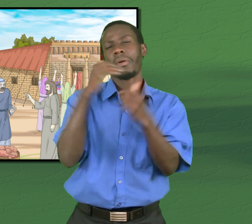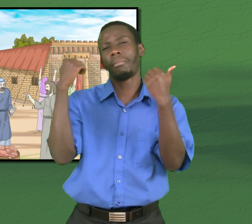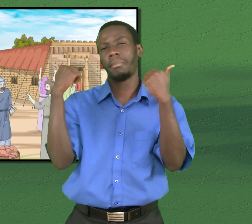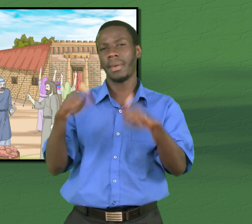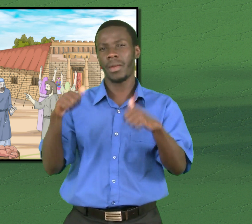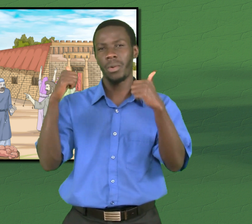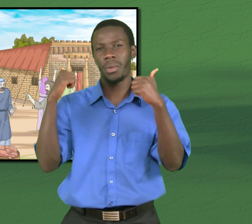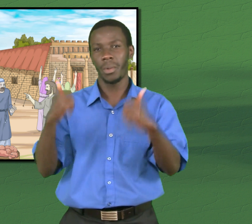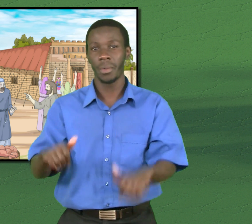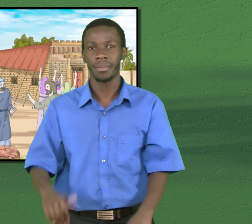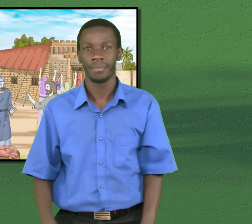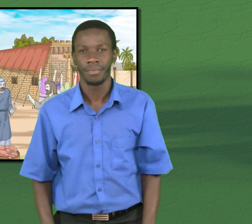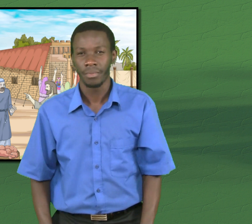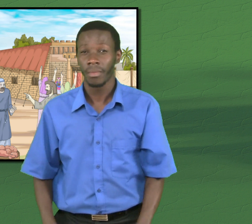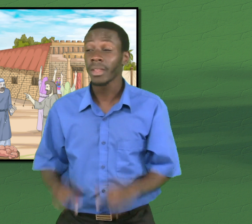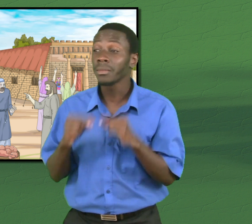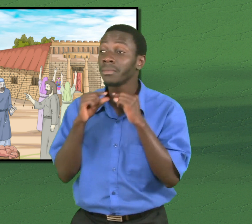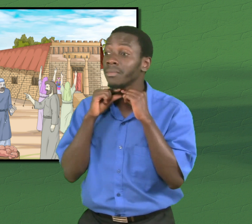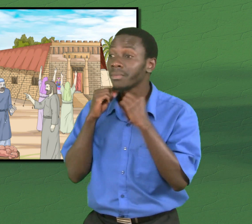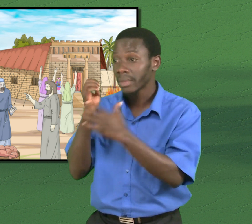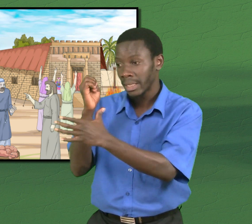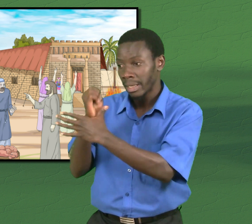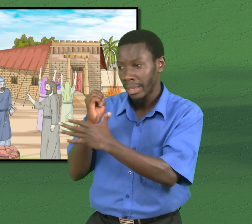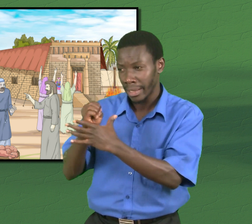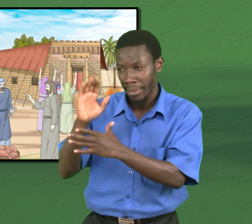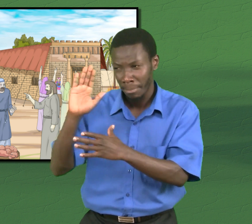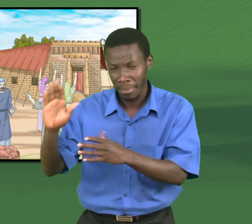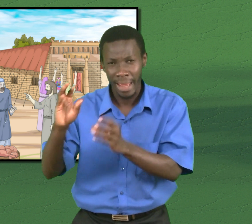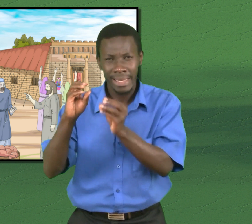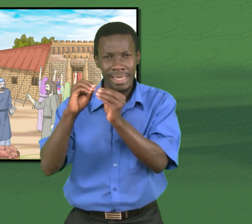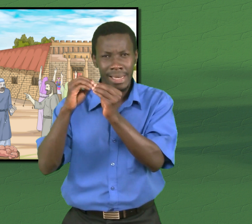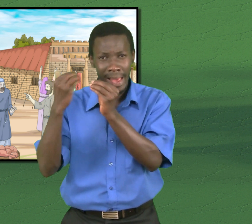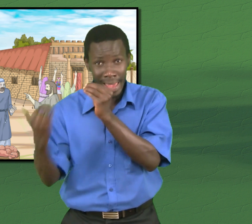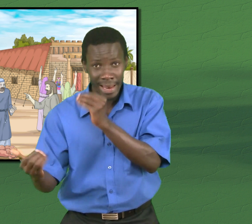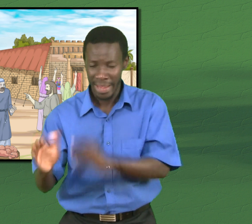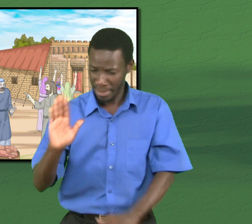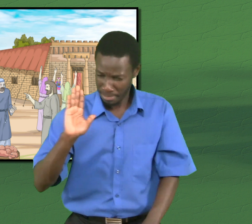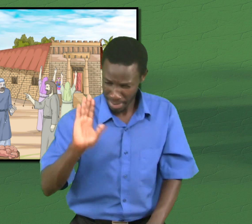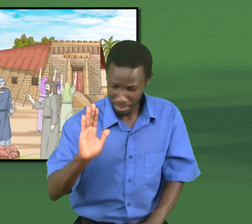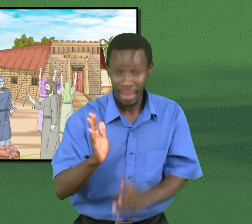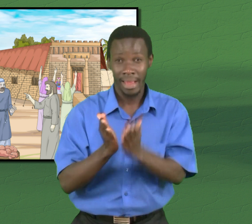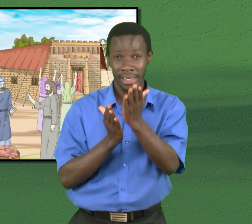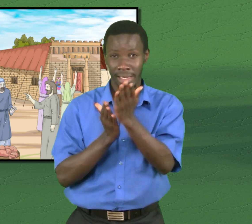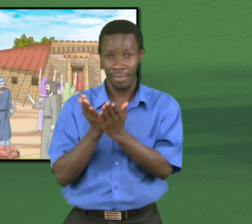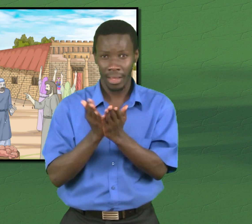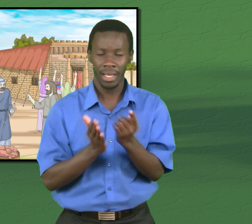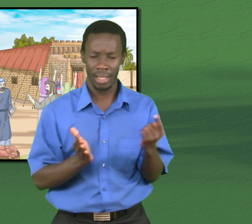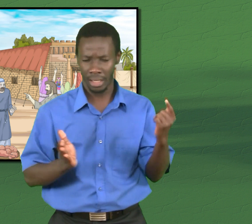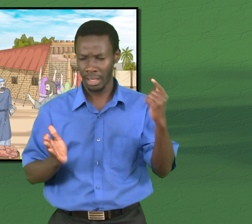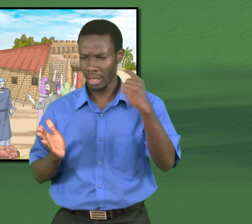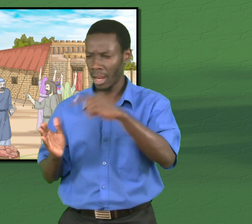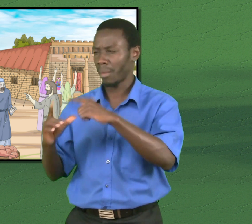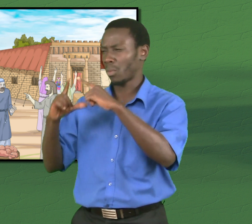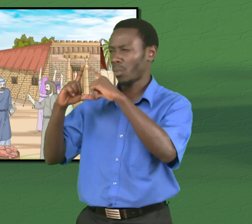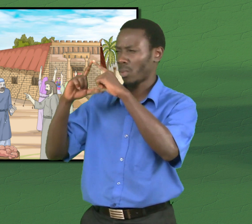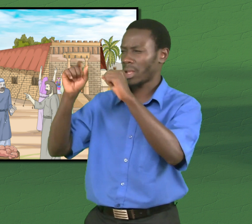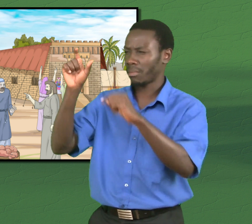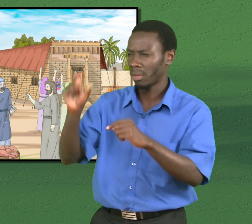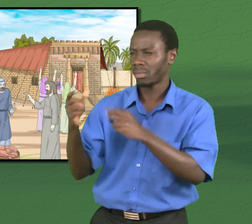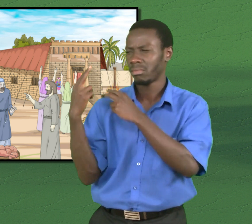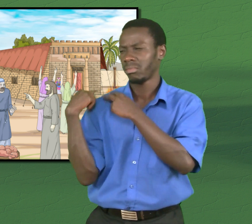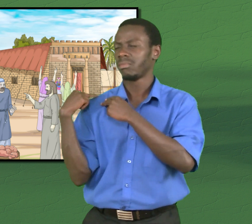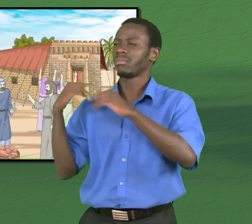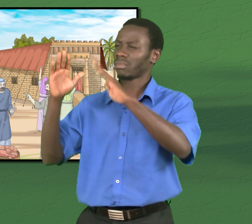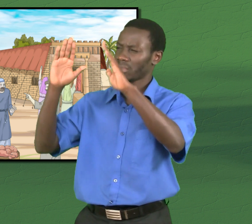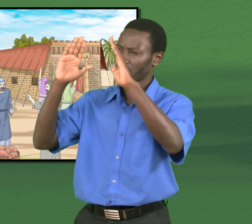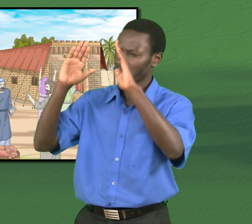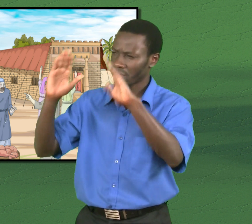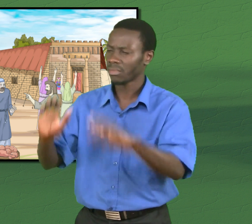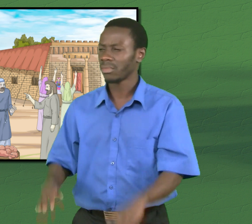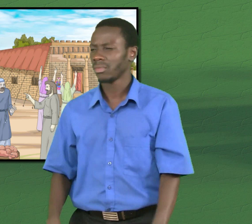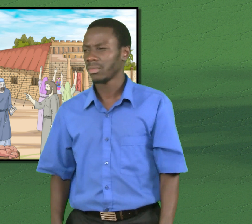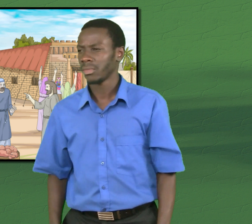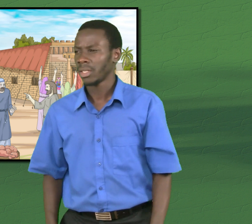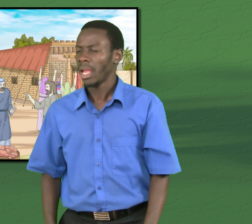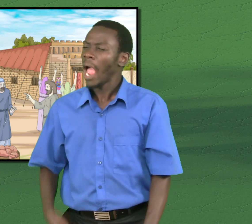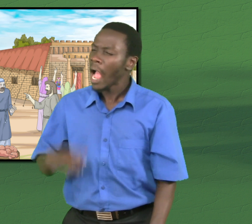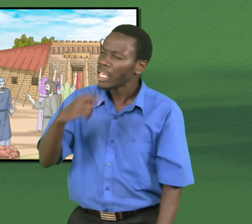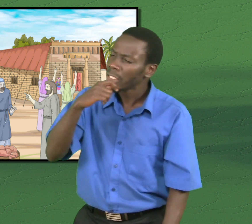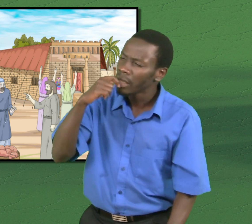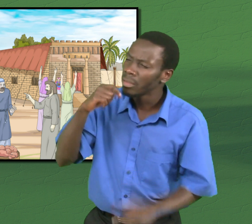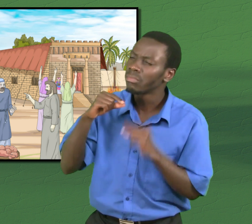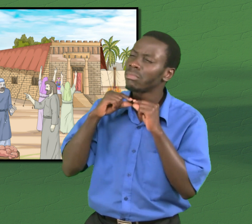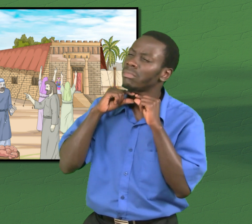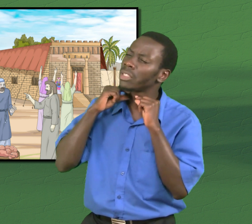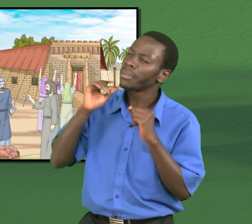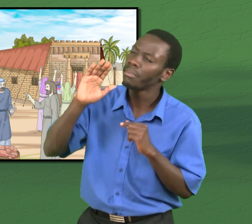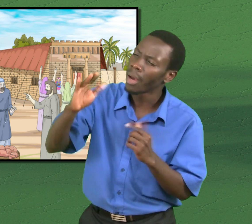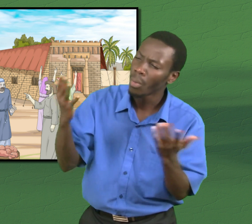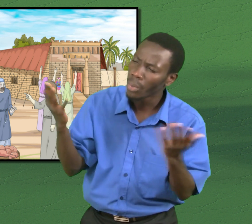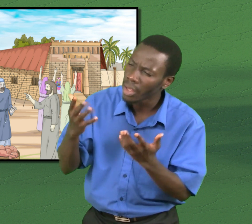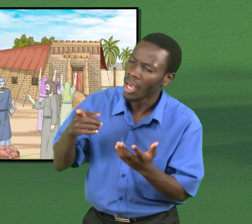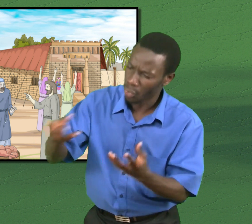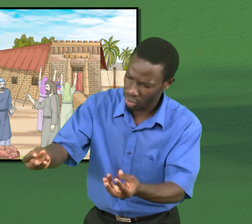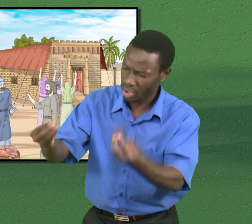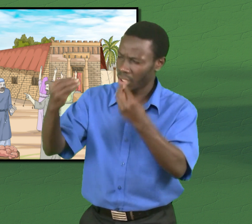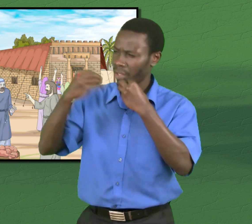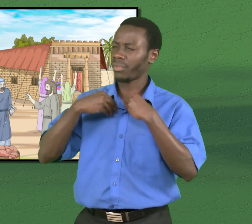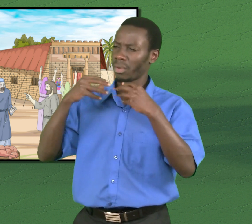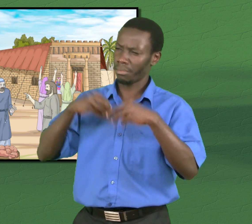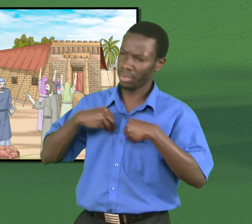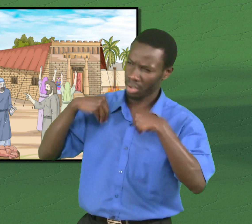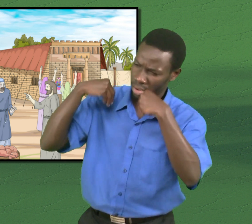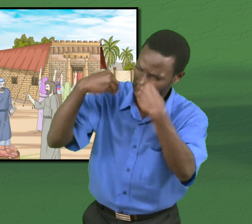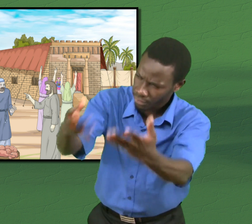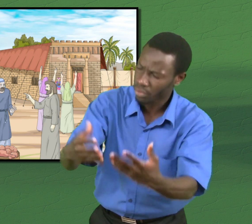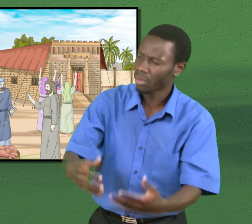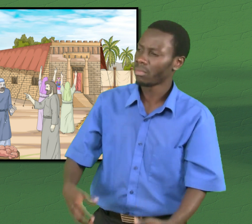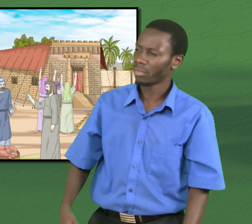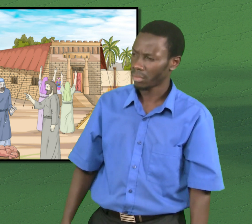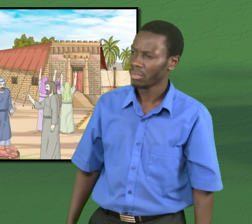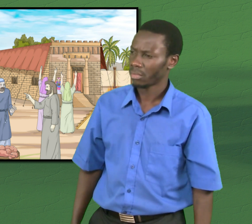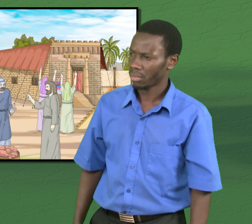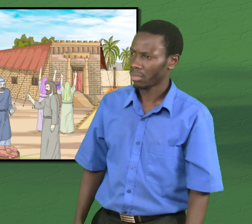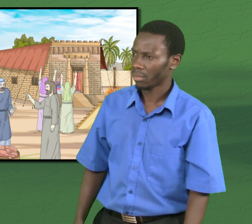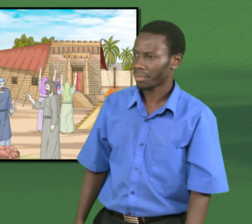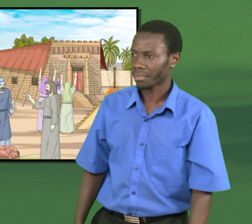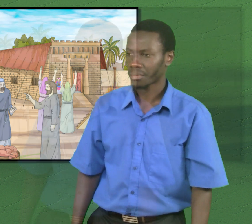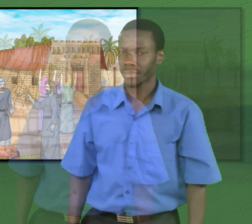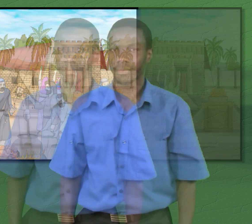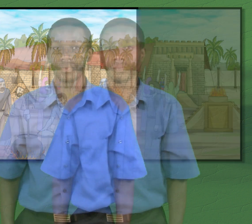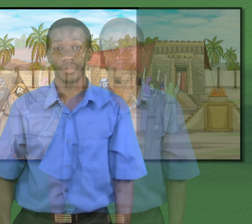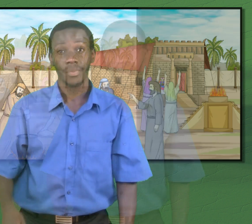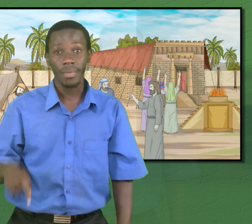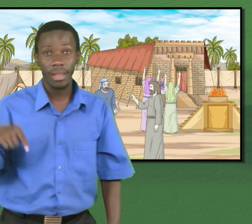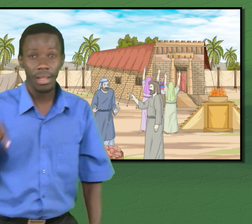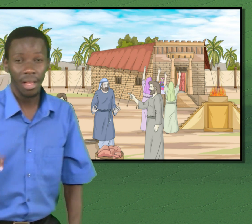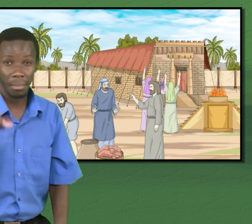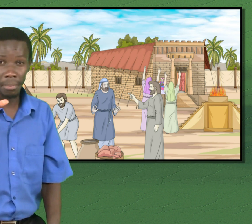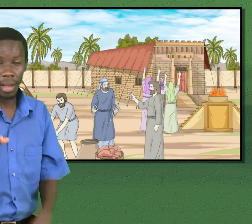This is how they treated all the Israelites who came to Shiloh.